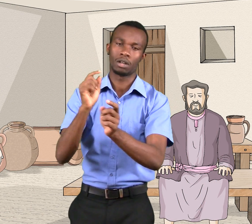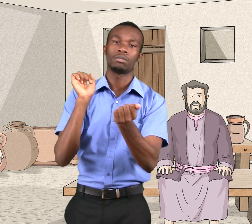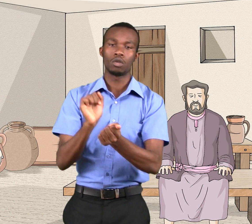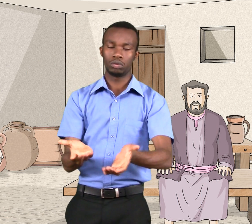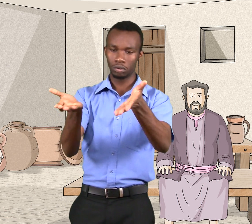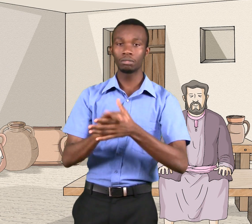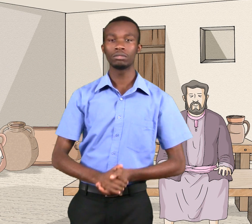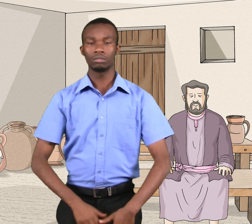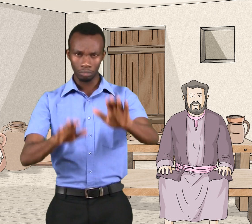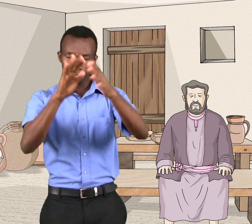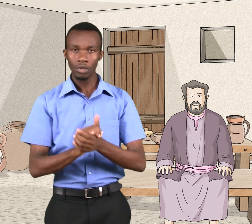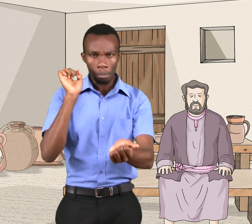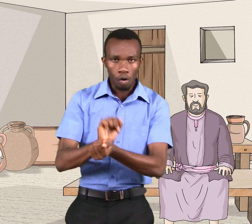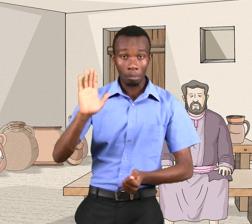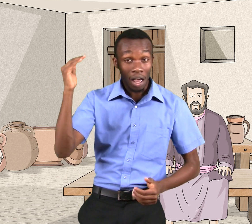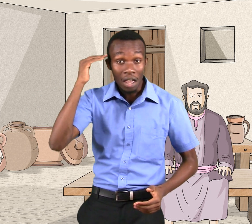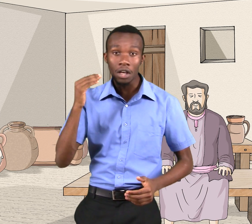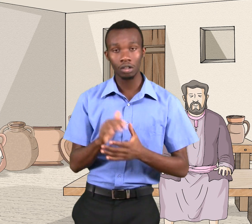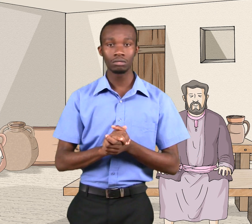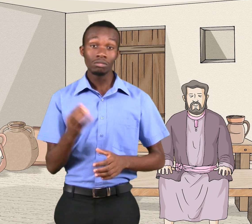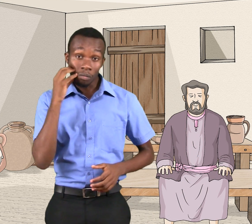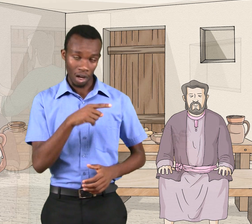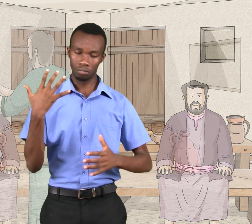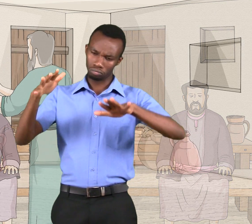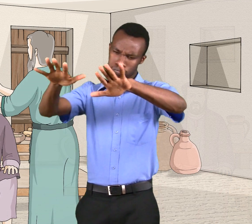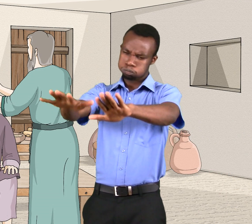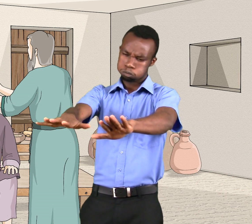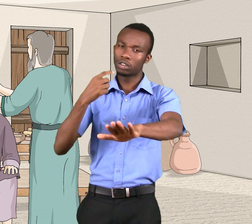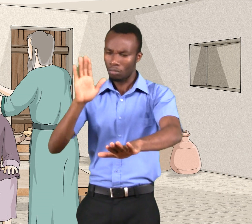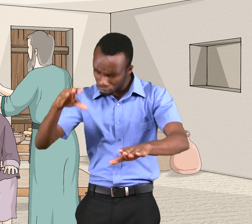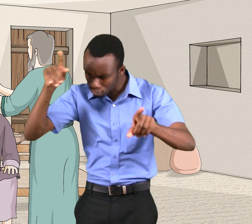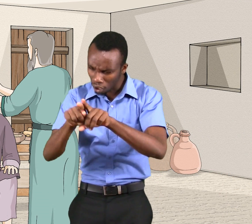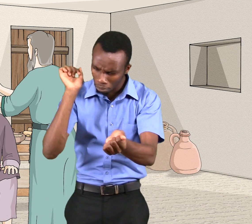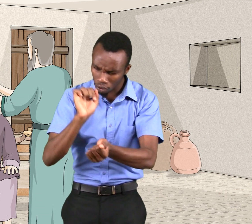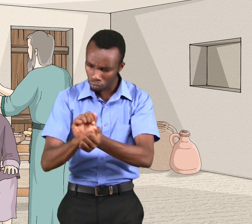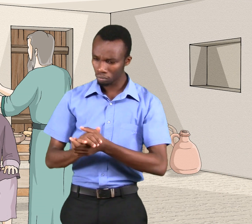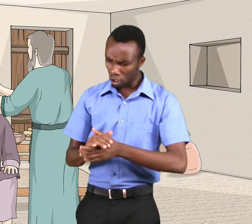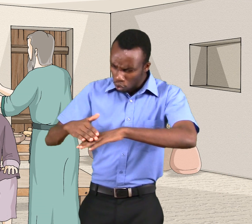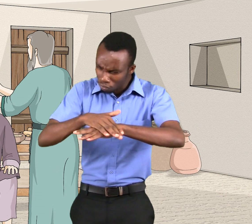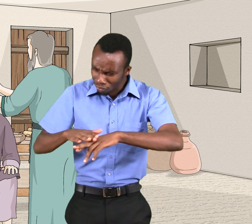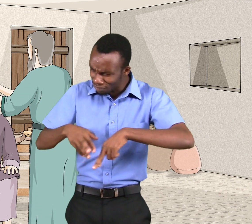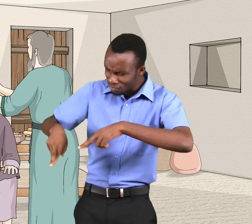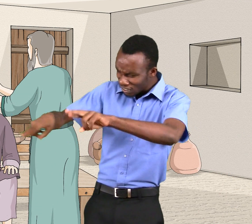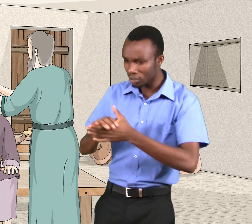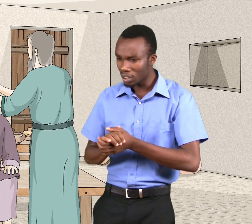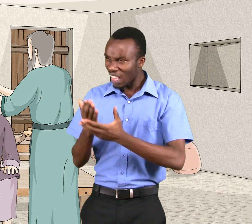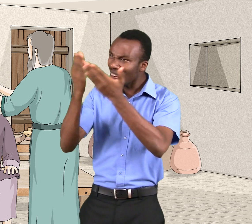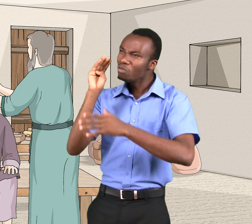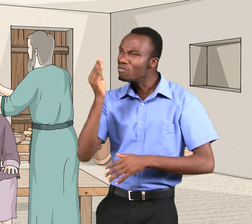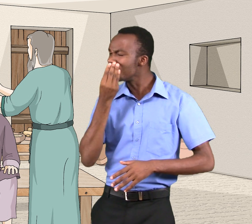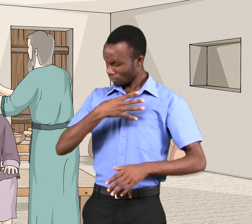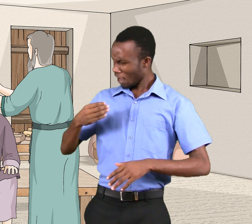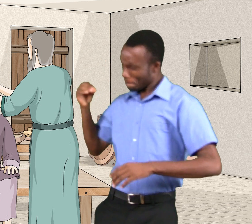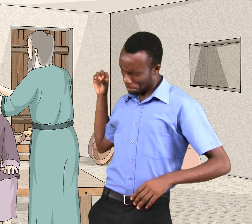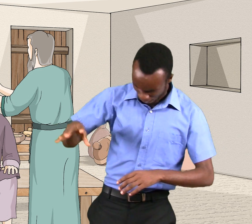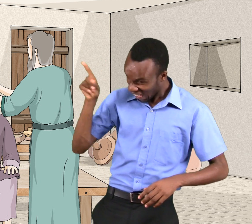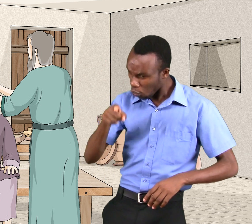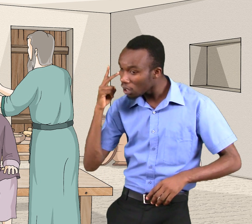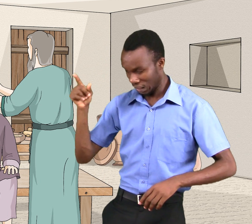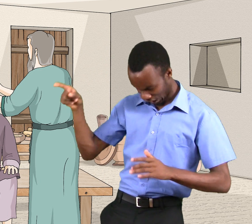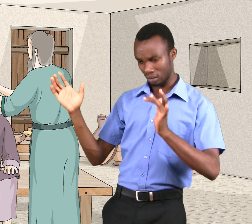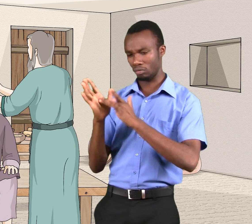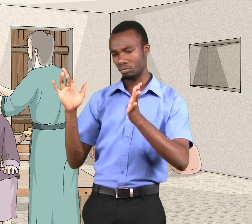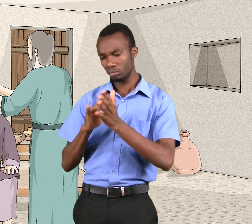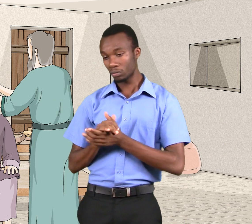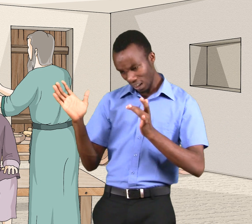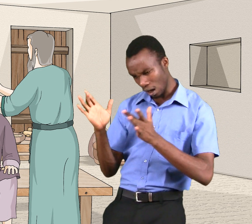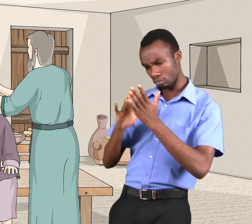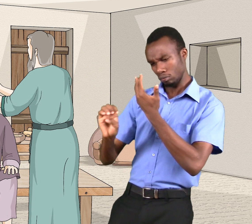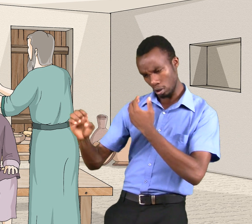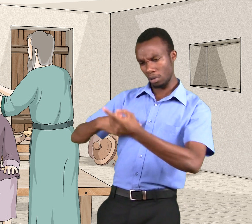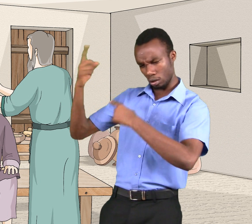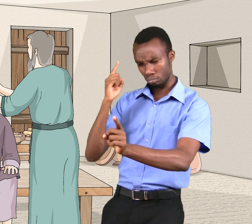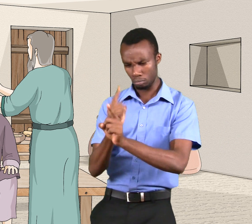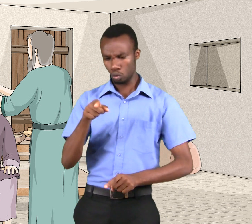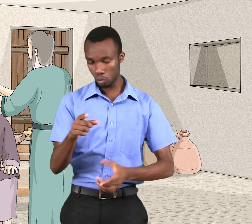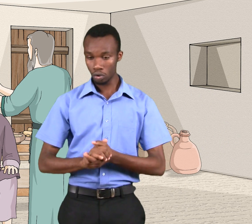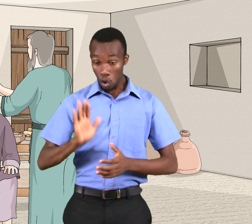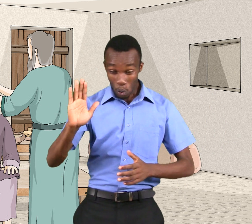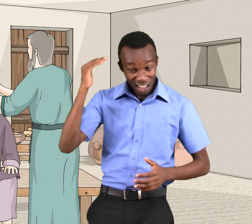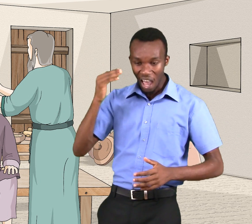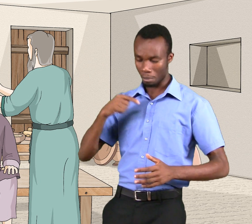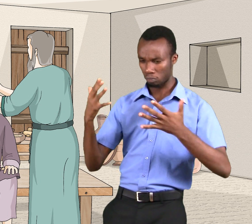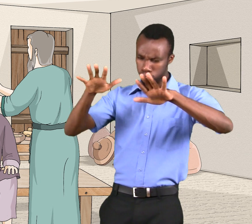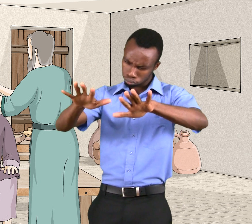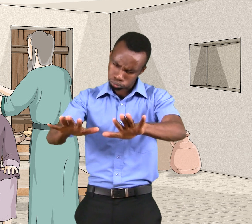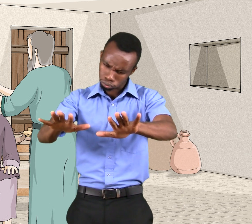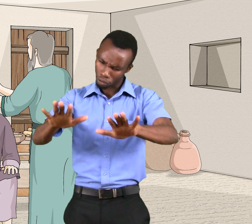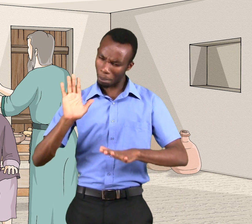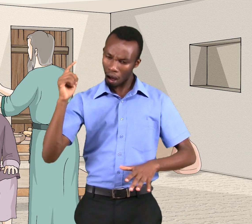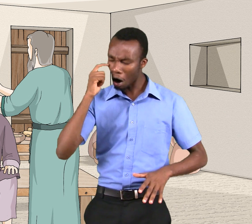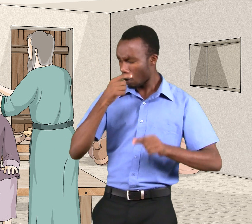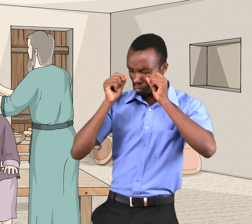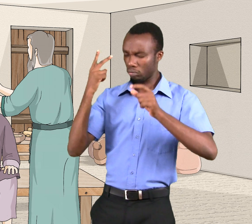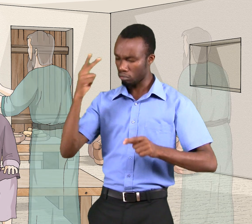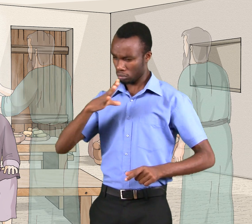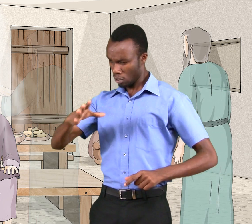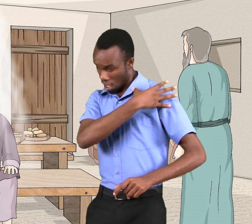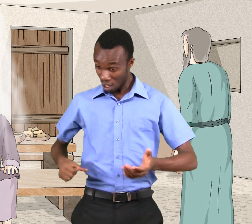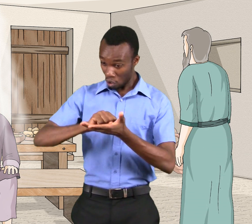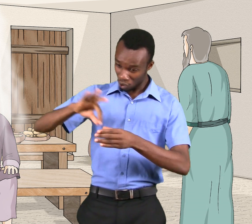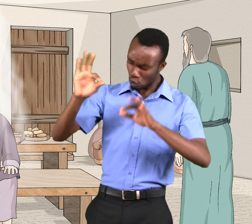“Brother Saul,” he said, “the Lord Jesus, who appeared to you on the road as you were coming here, has sent me so that you may see again and be filled with the Holy Spirit.”